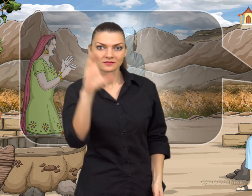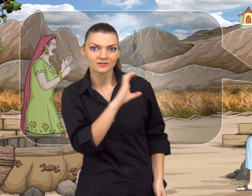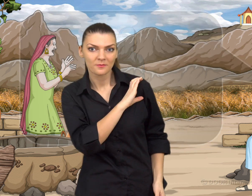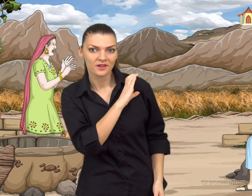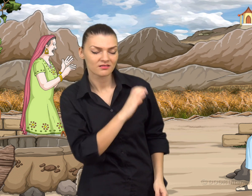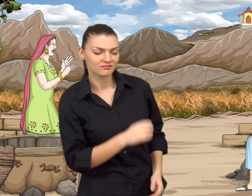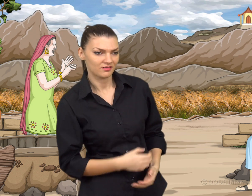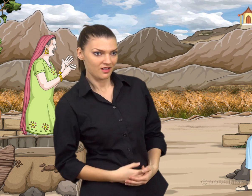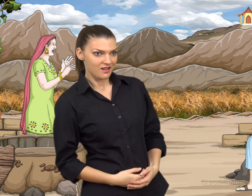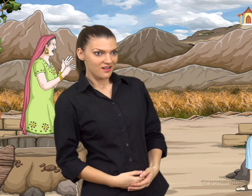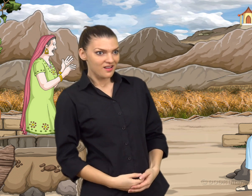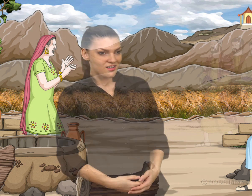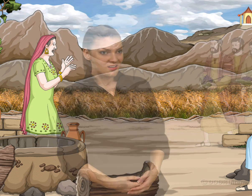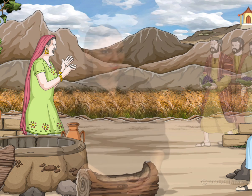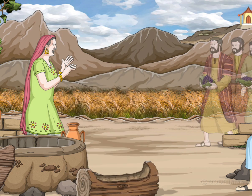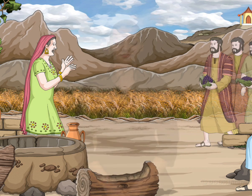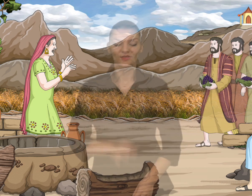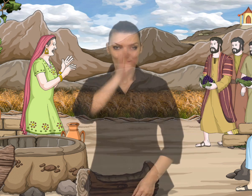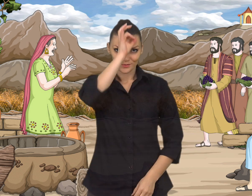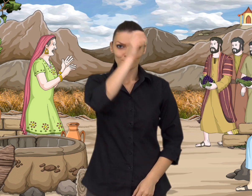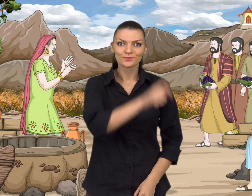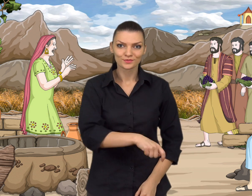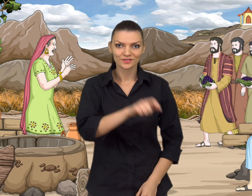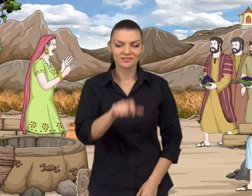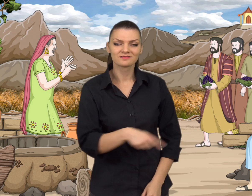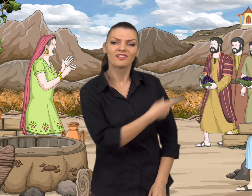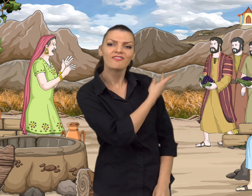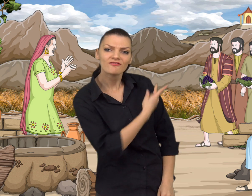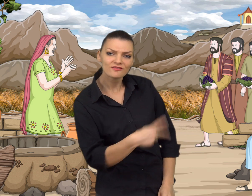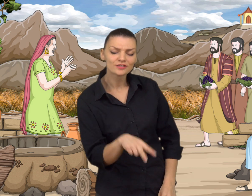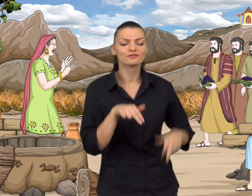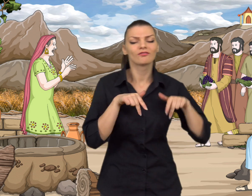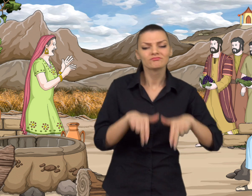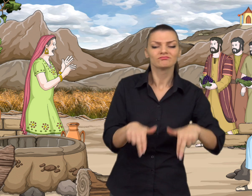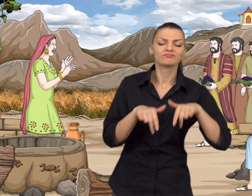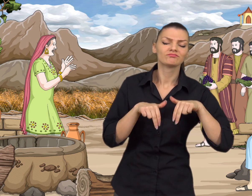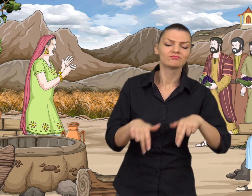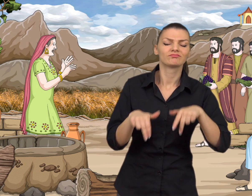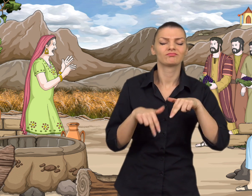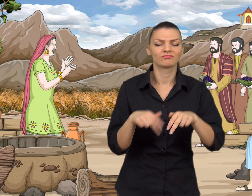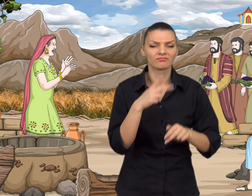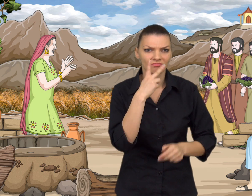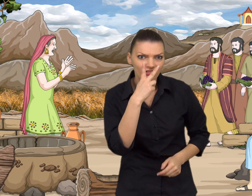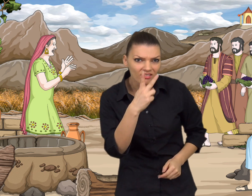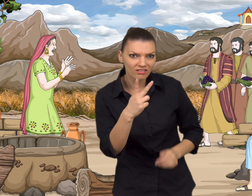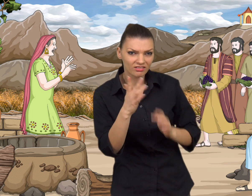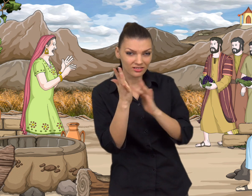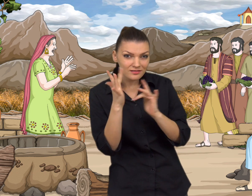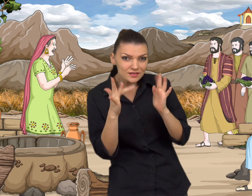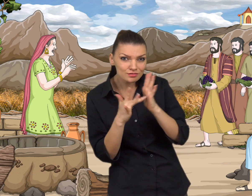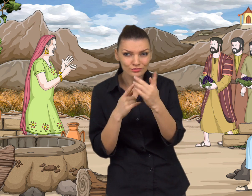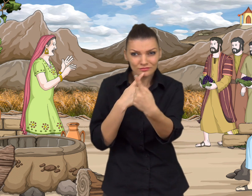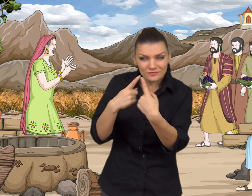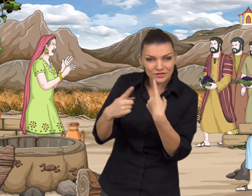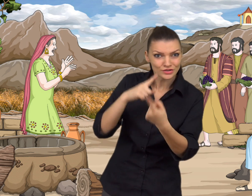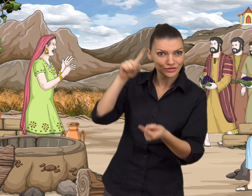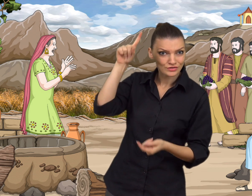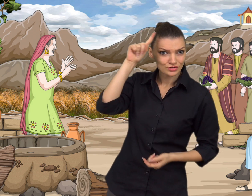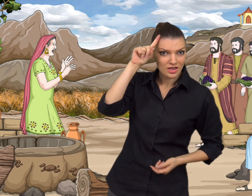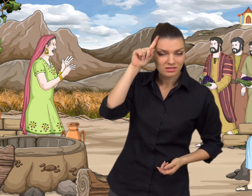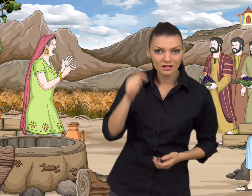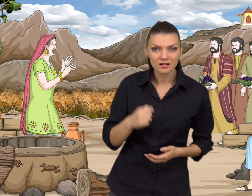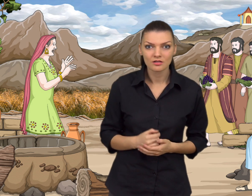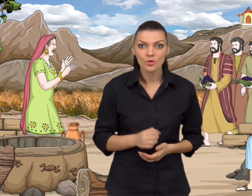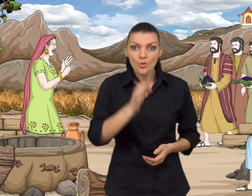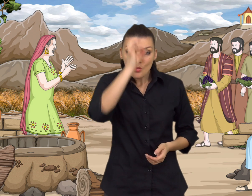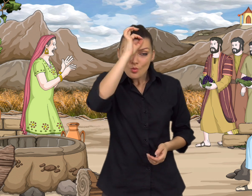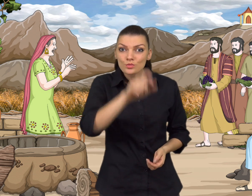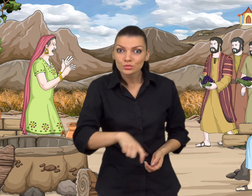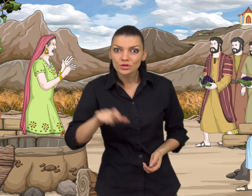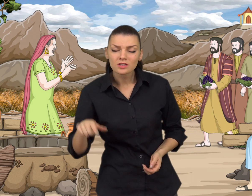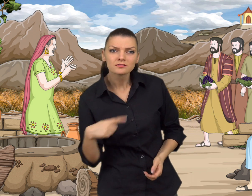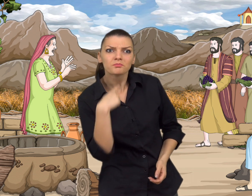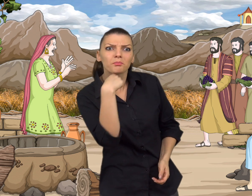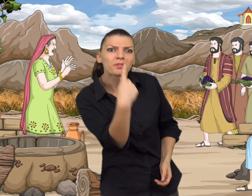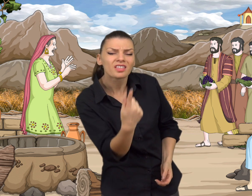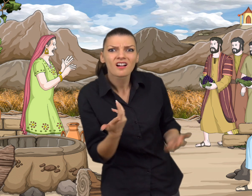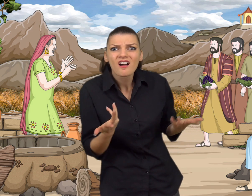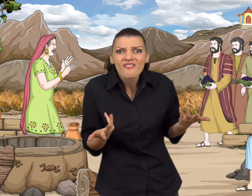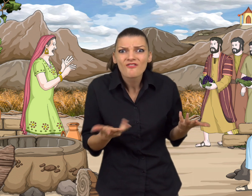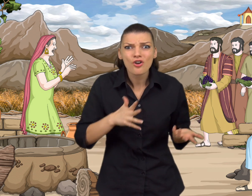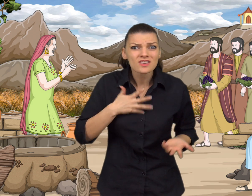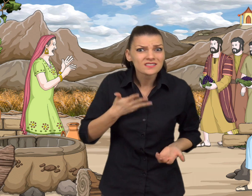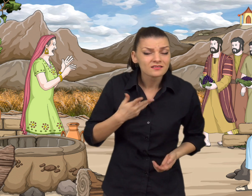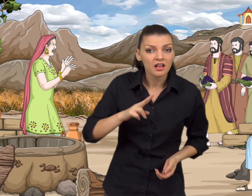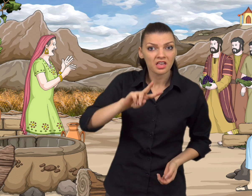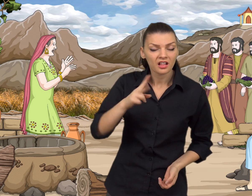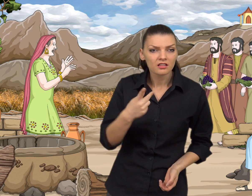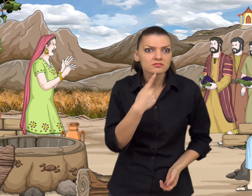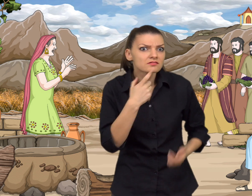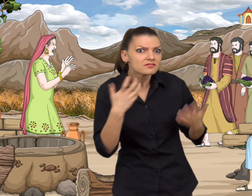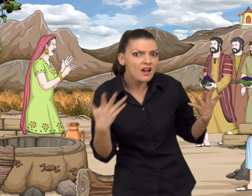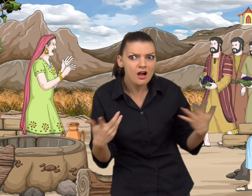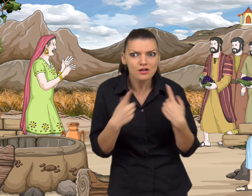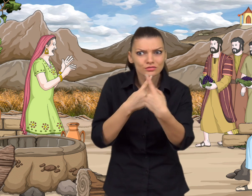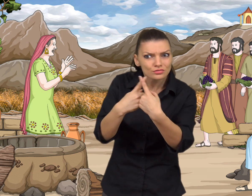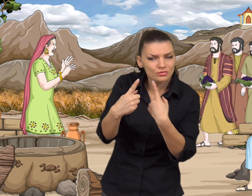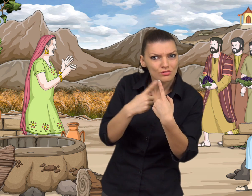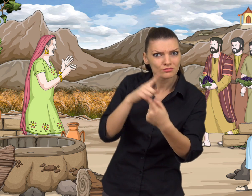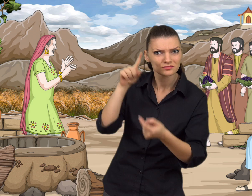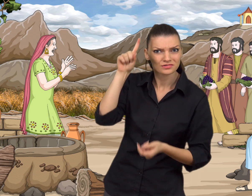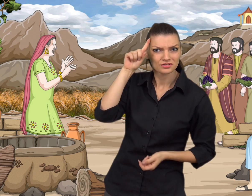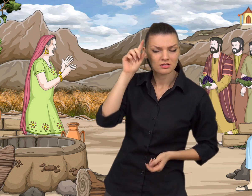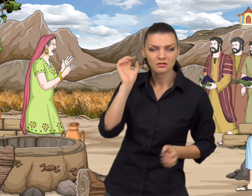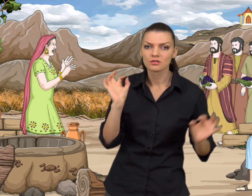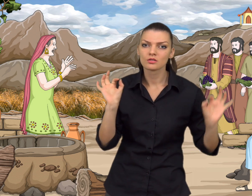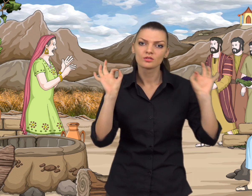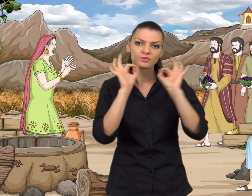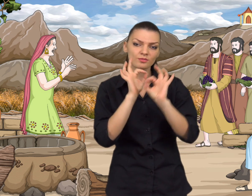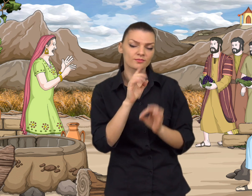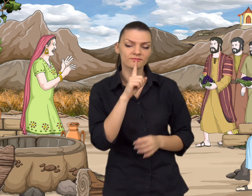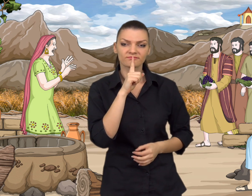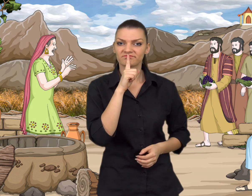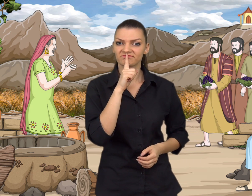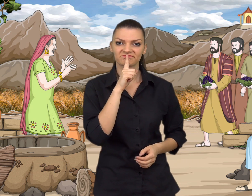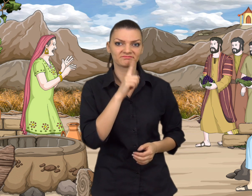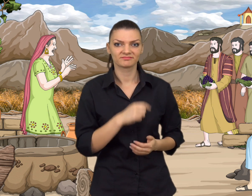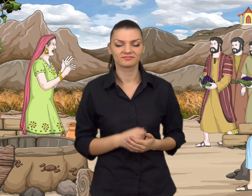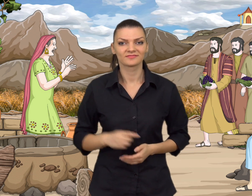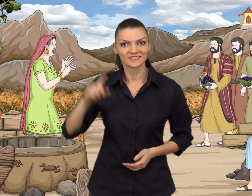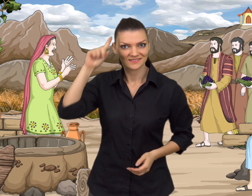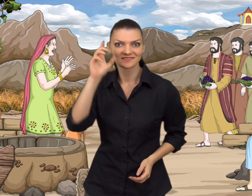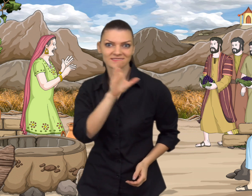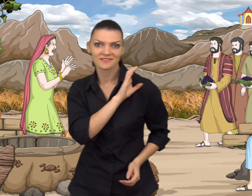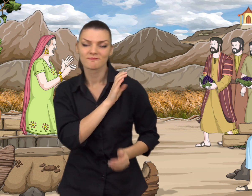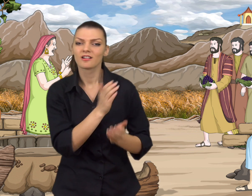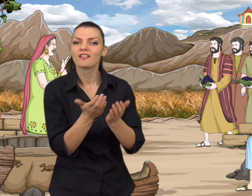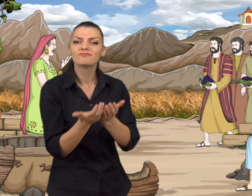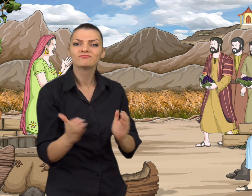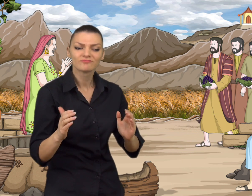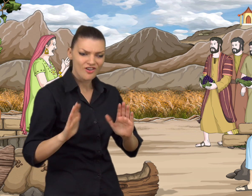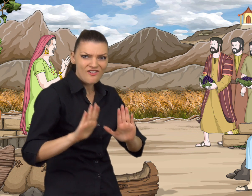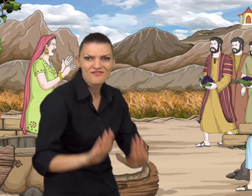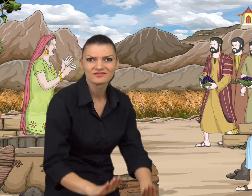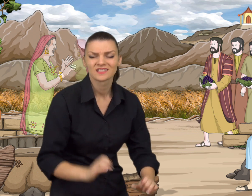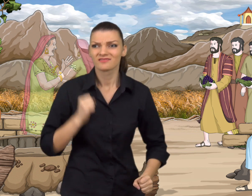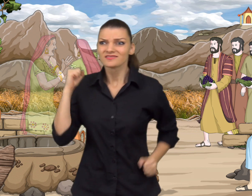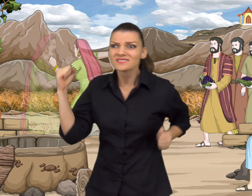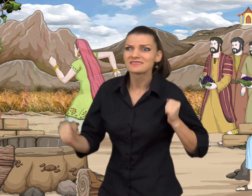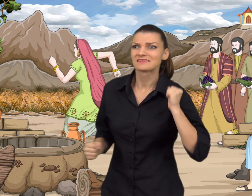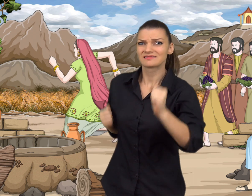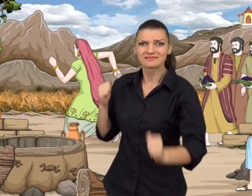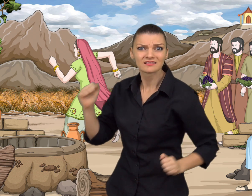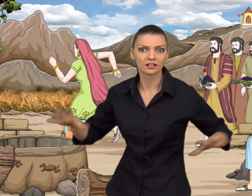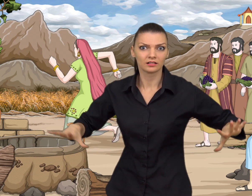Just then His disciples returned and were surprised that He was speaking with a woman. But no one asked Him, “What do You want from her?” or “Why are You talking with her?”